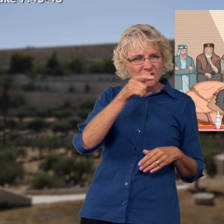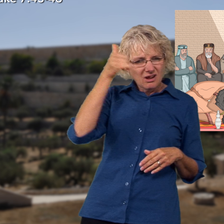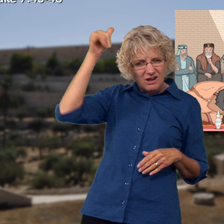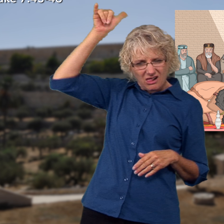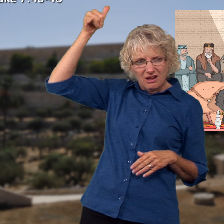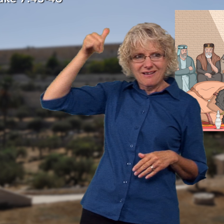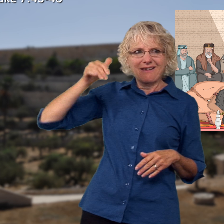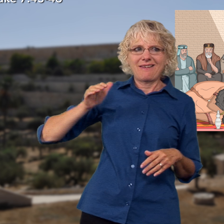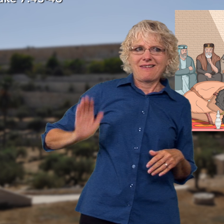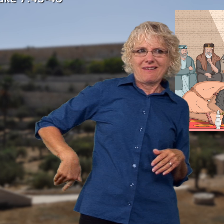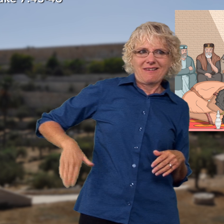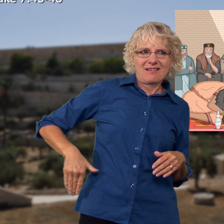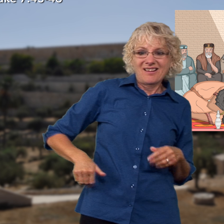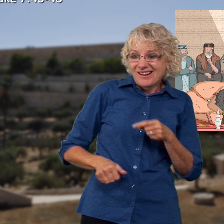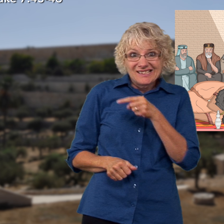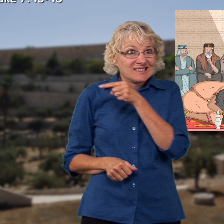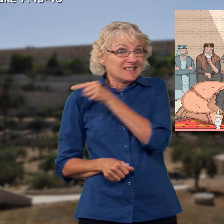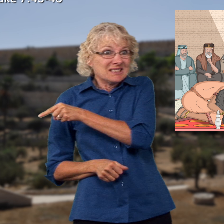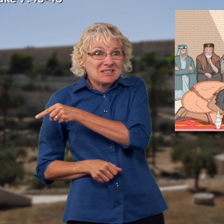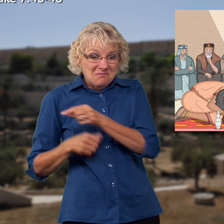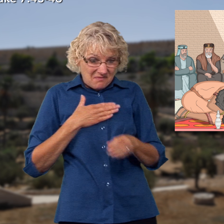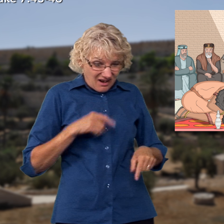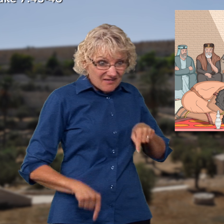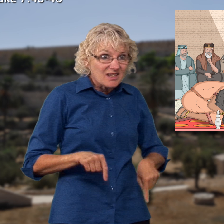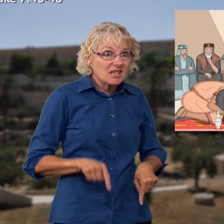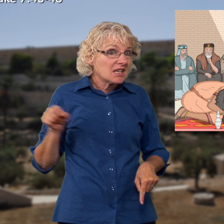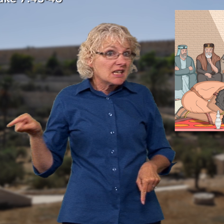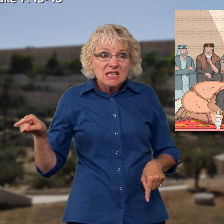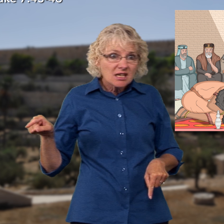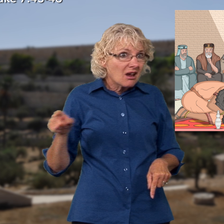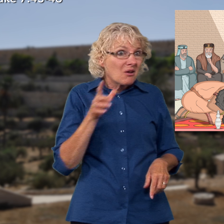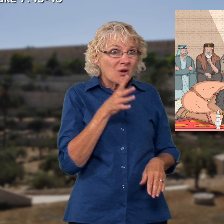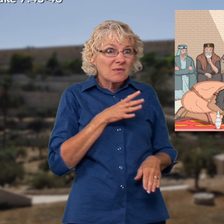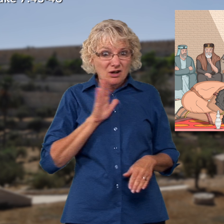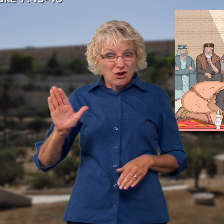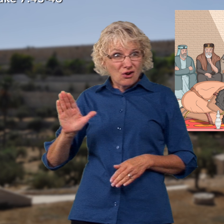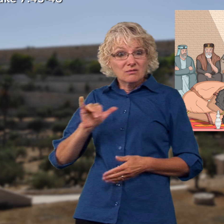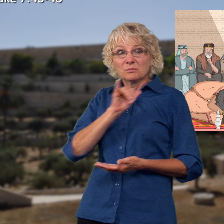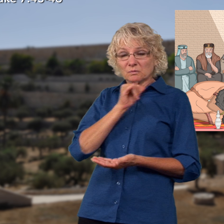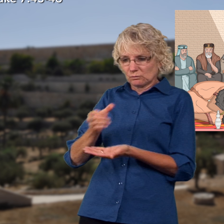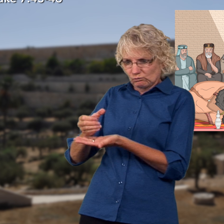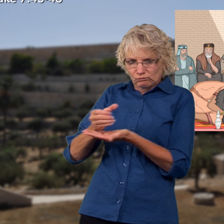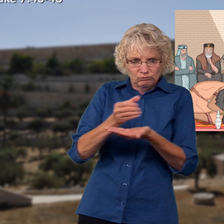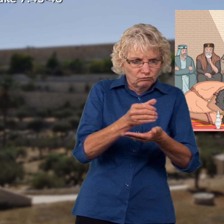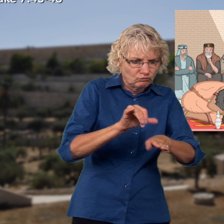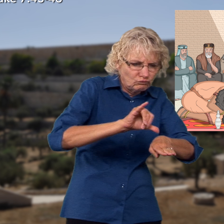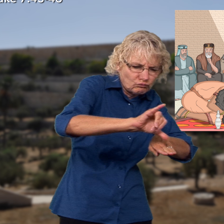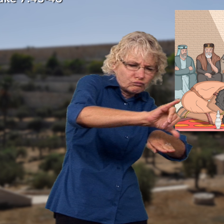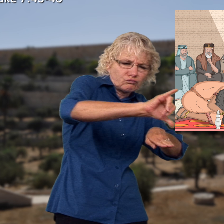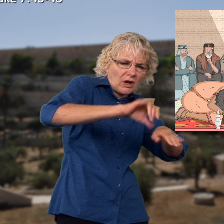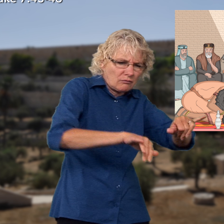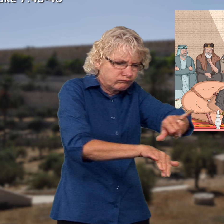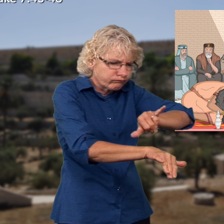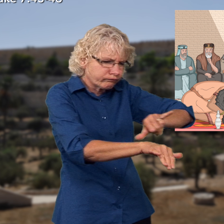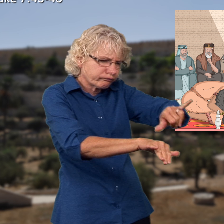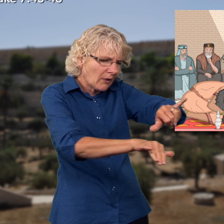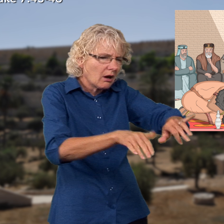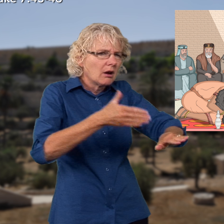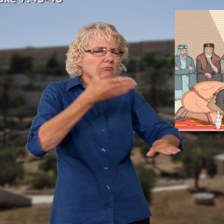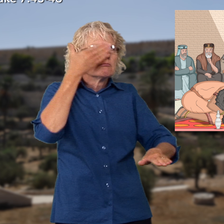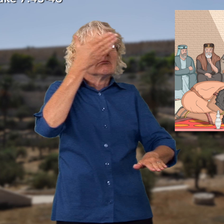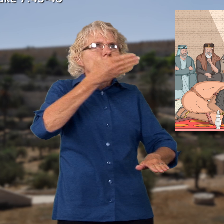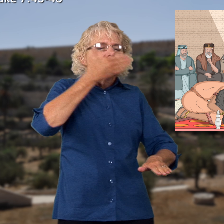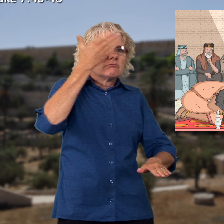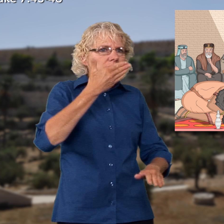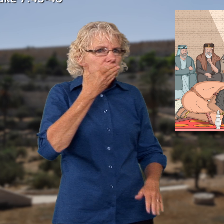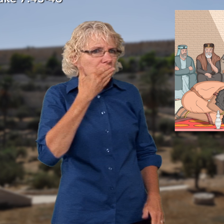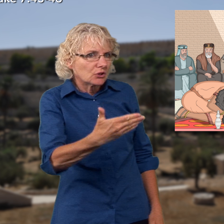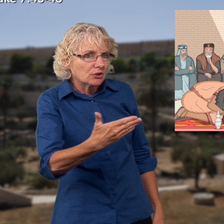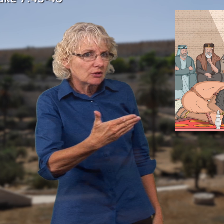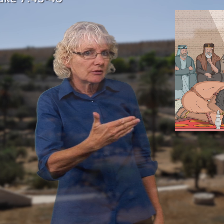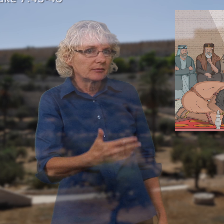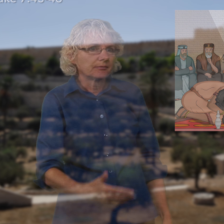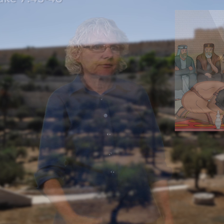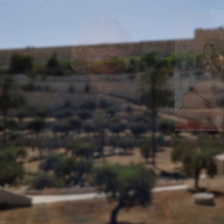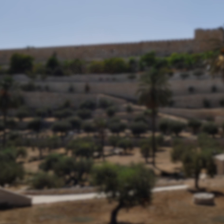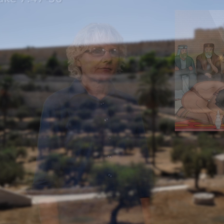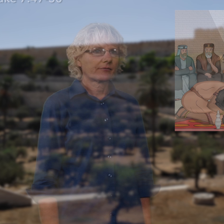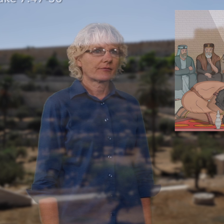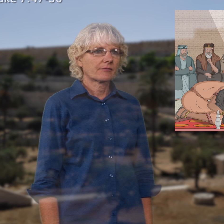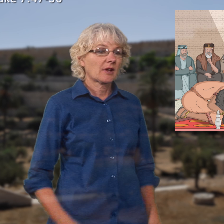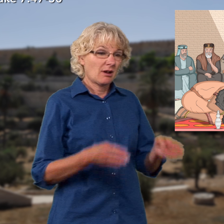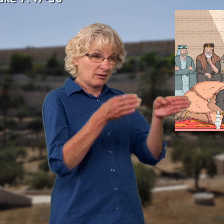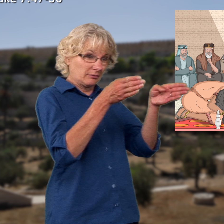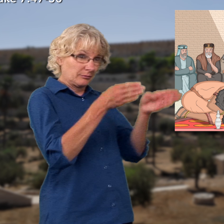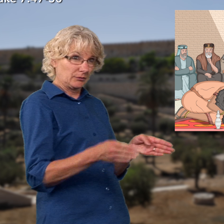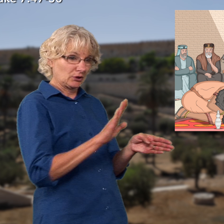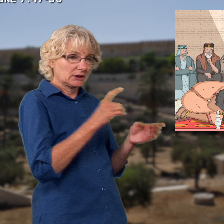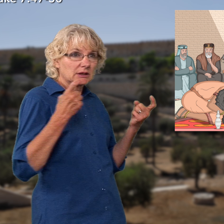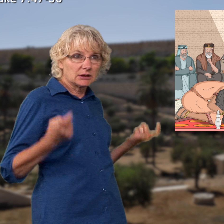You did not anoint My head with oil, but she has anointed My feet with perfume.